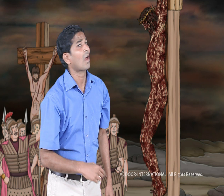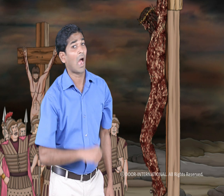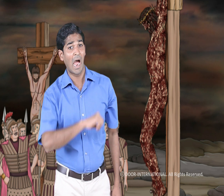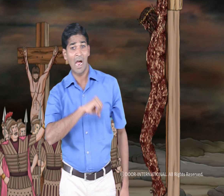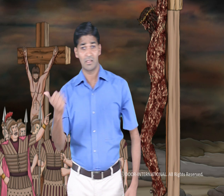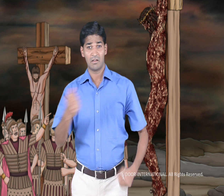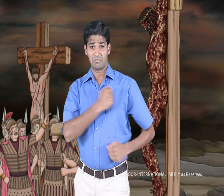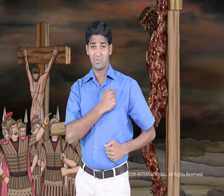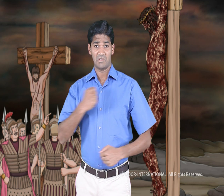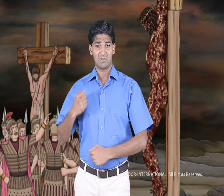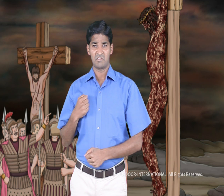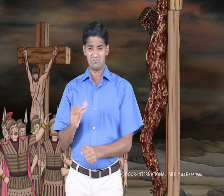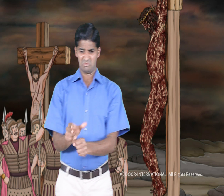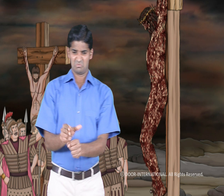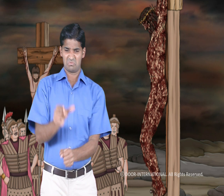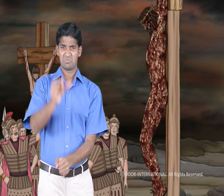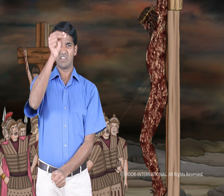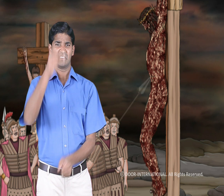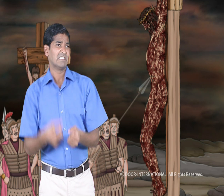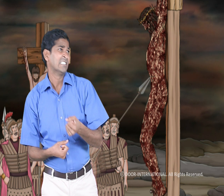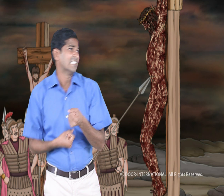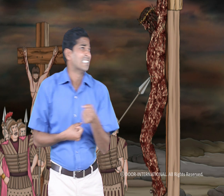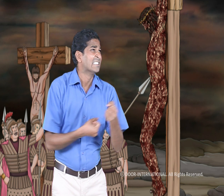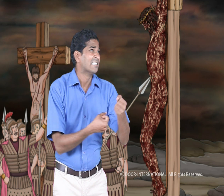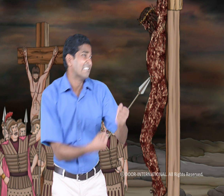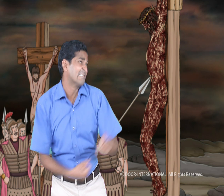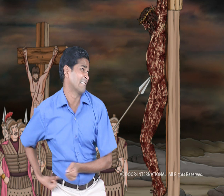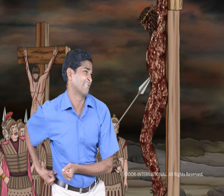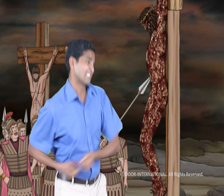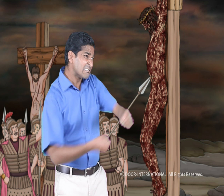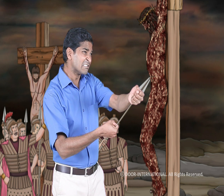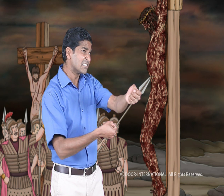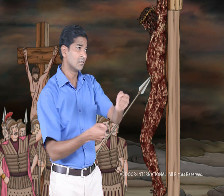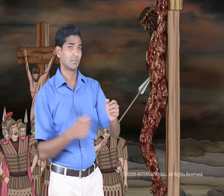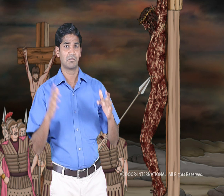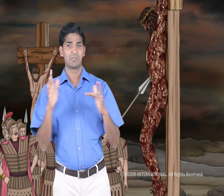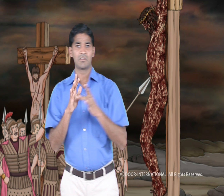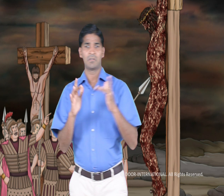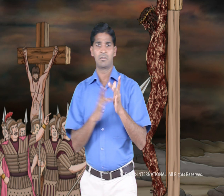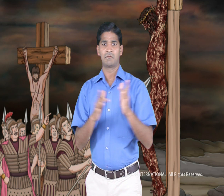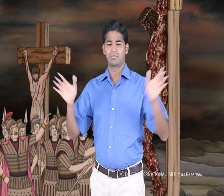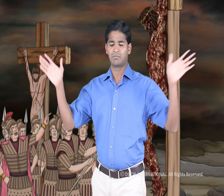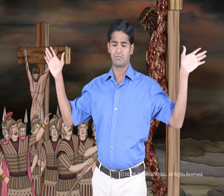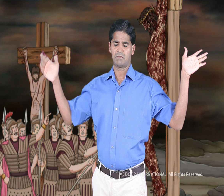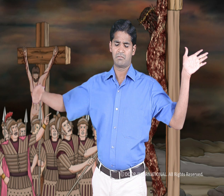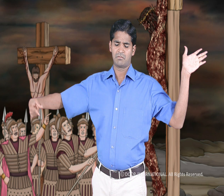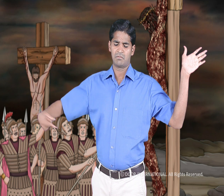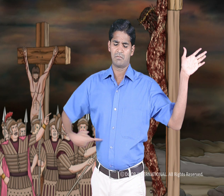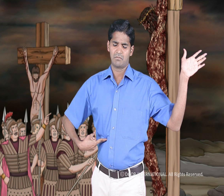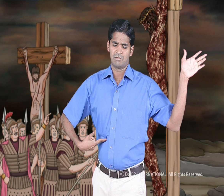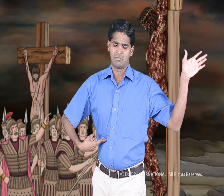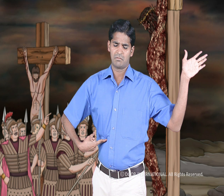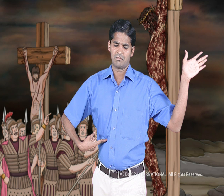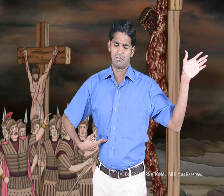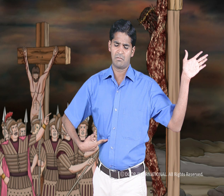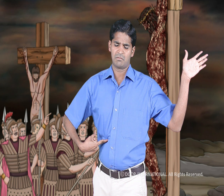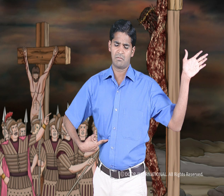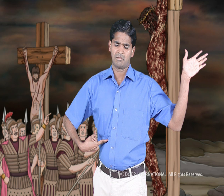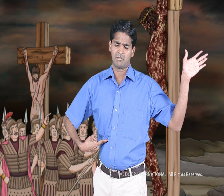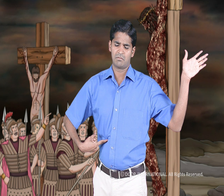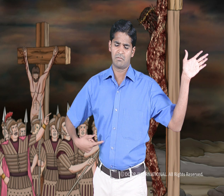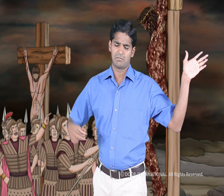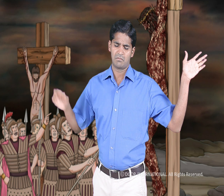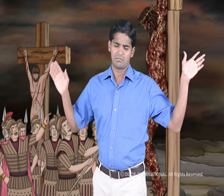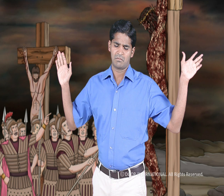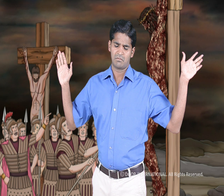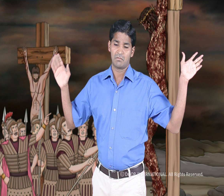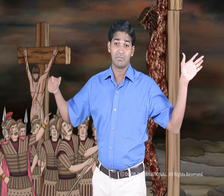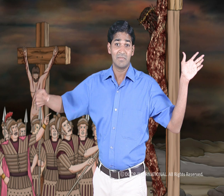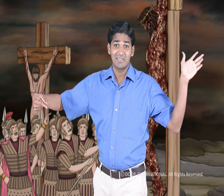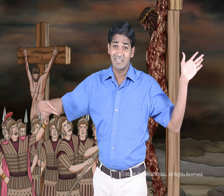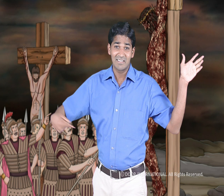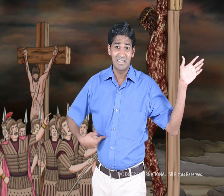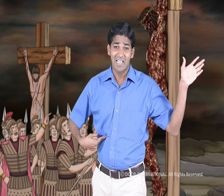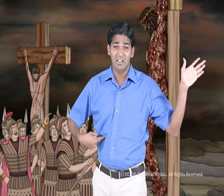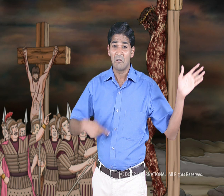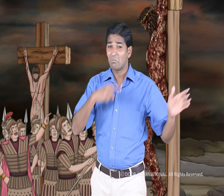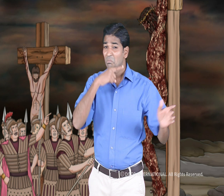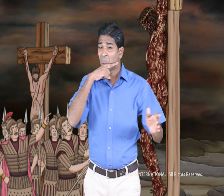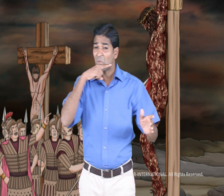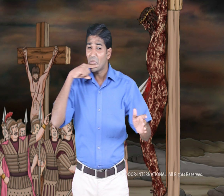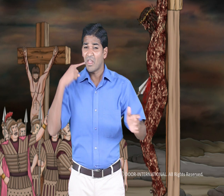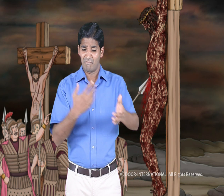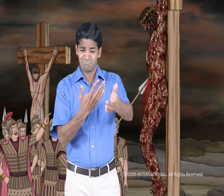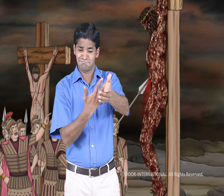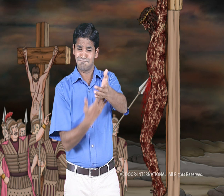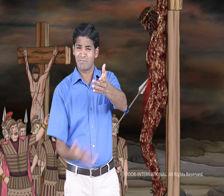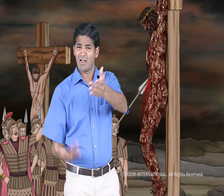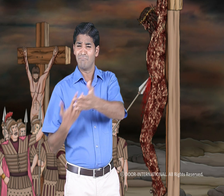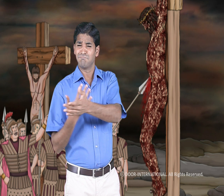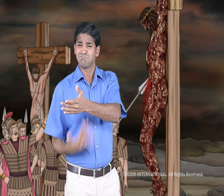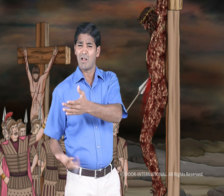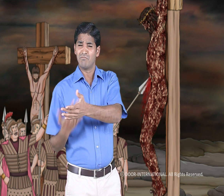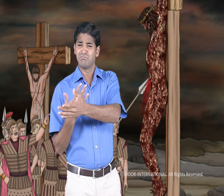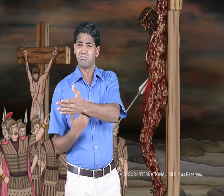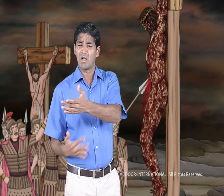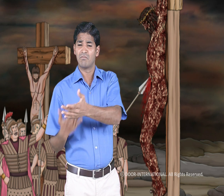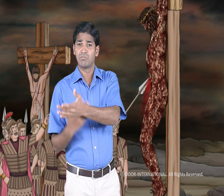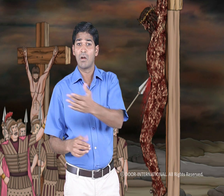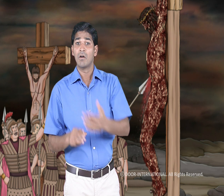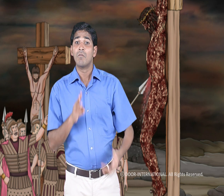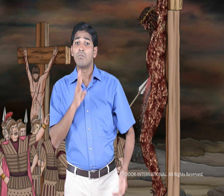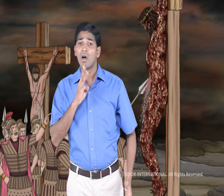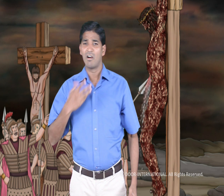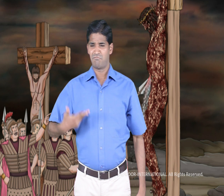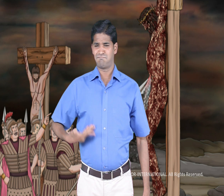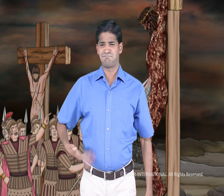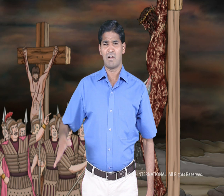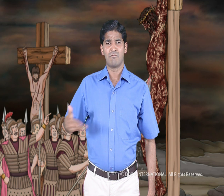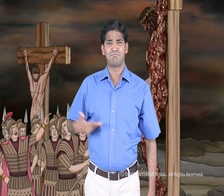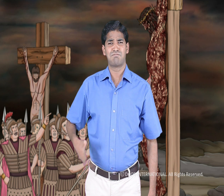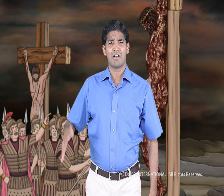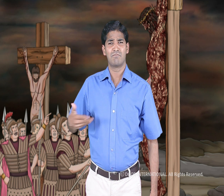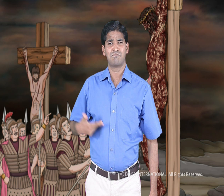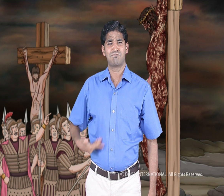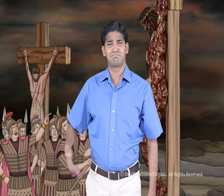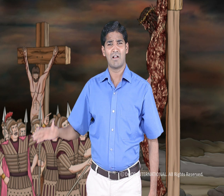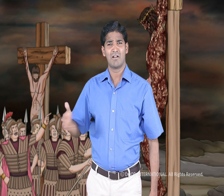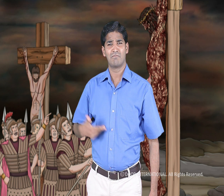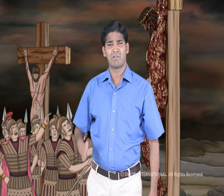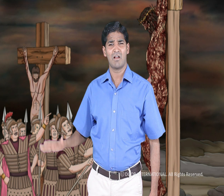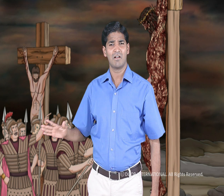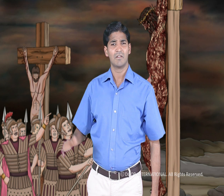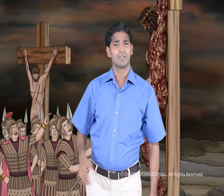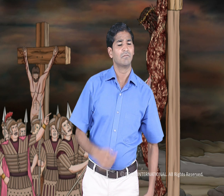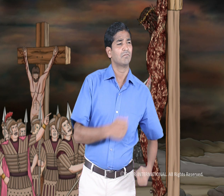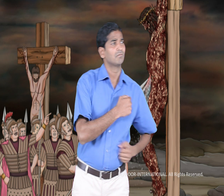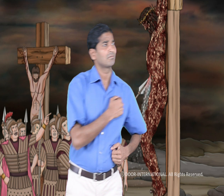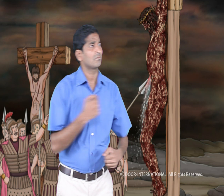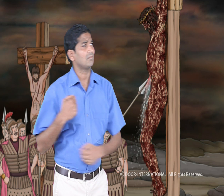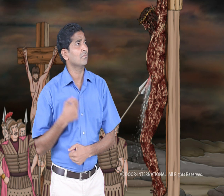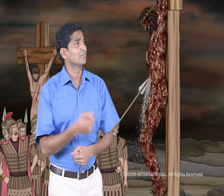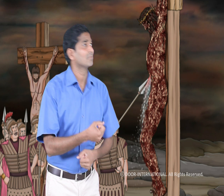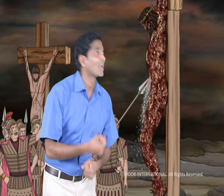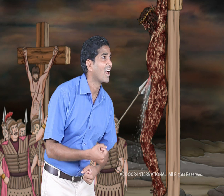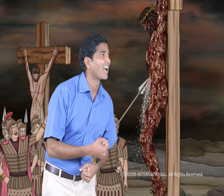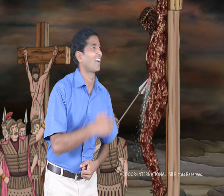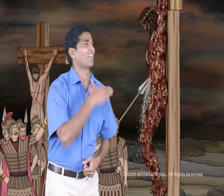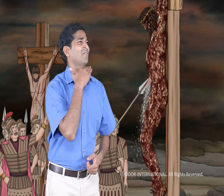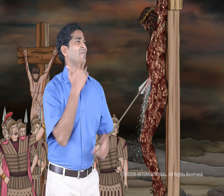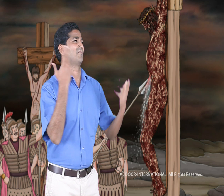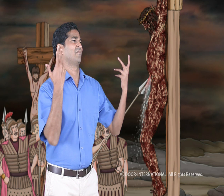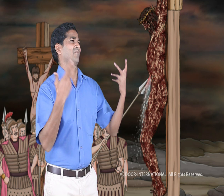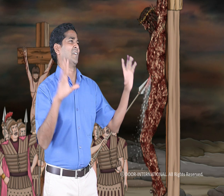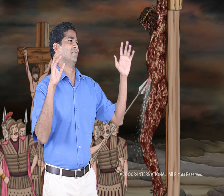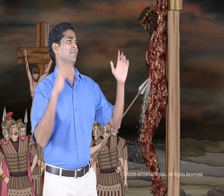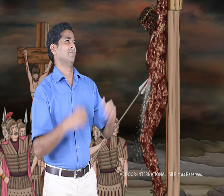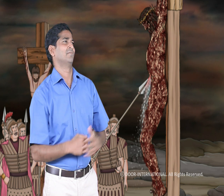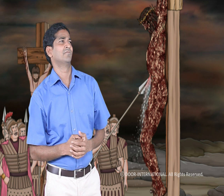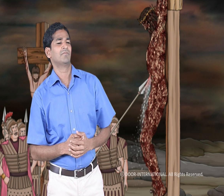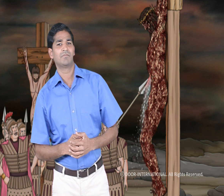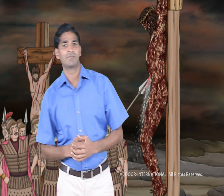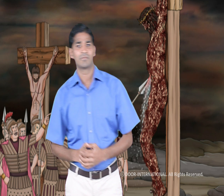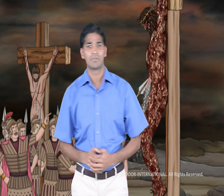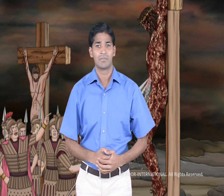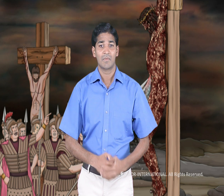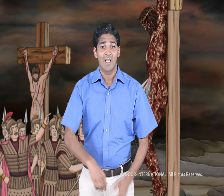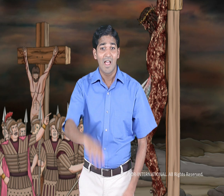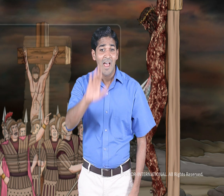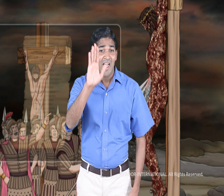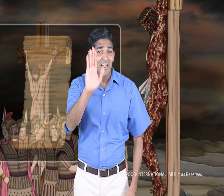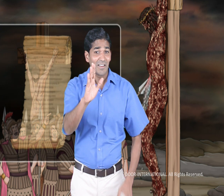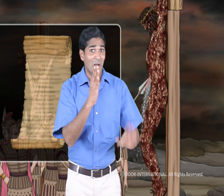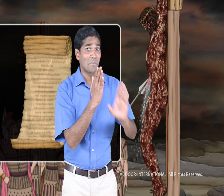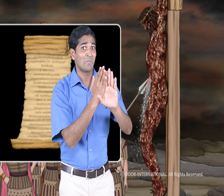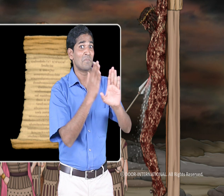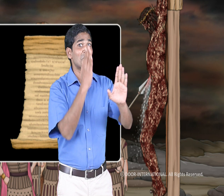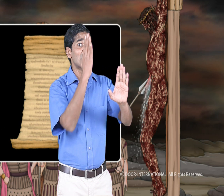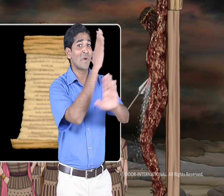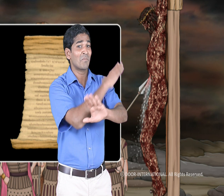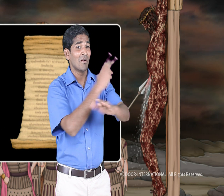Instead, one of the soldiers pierced His side with a spear, and immediately blood and water flowed out. The one who saw it has testified to this, and his testimony is true. He knows that he is telling the truth, so that you also may believe.